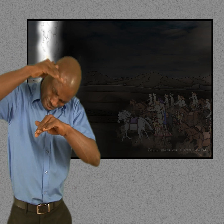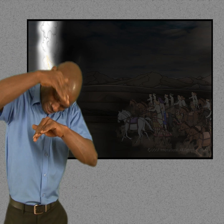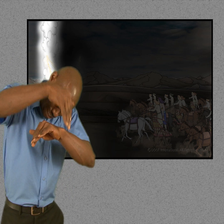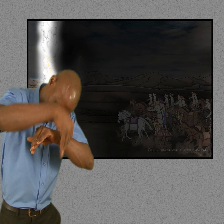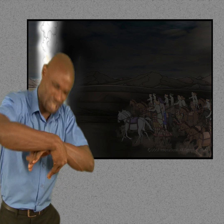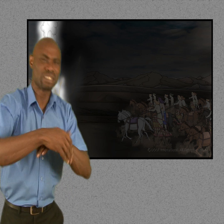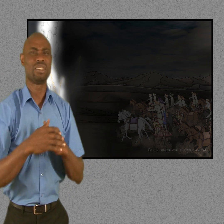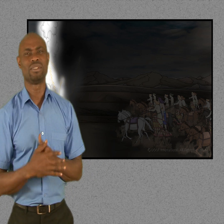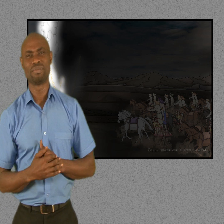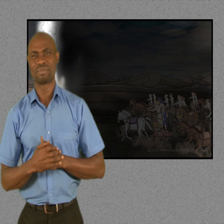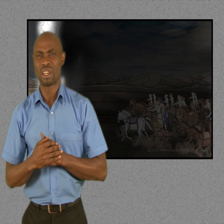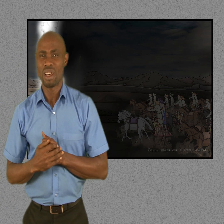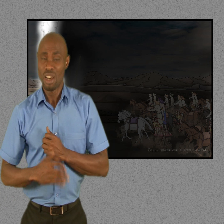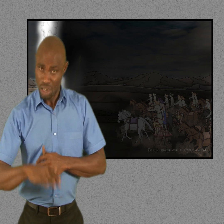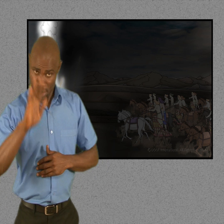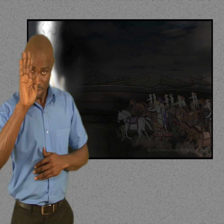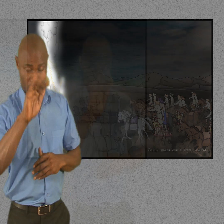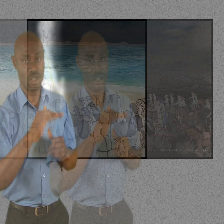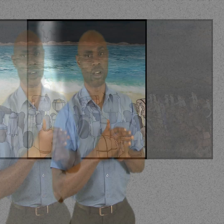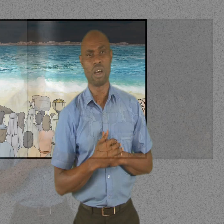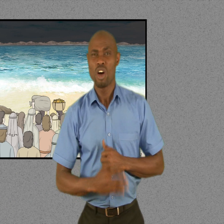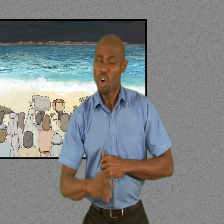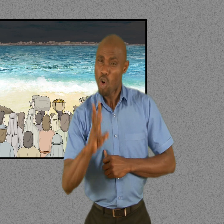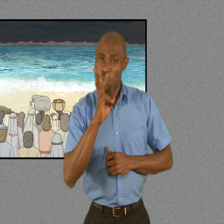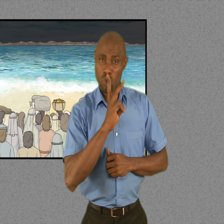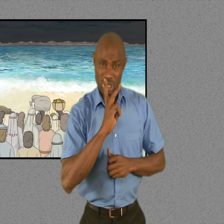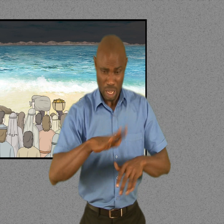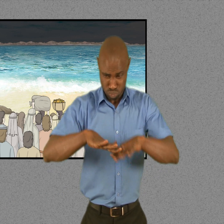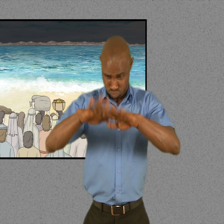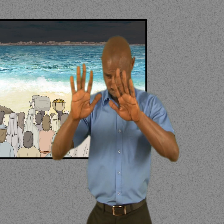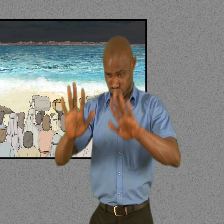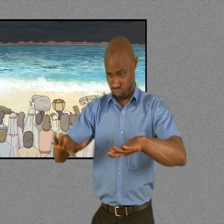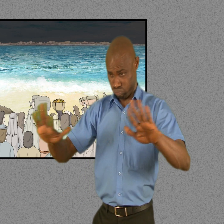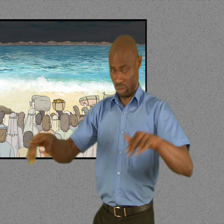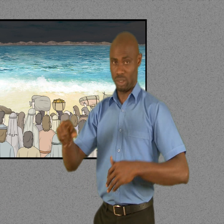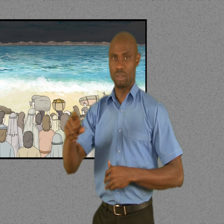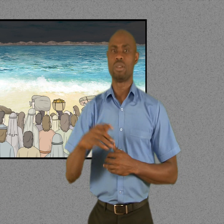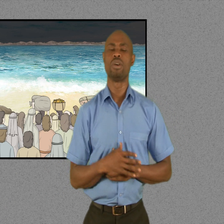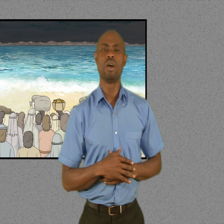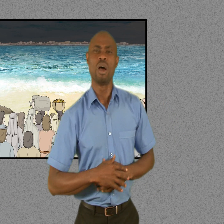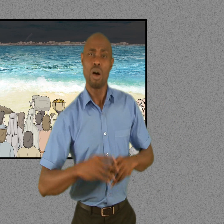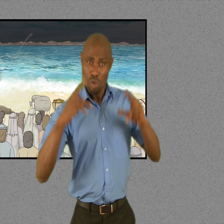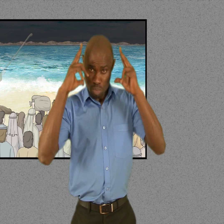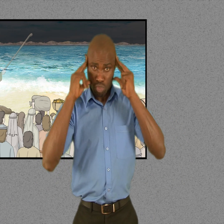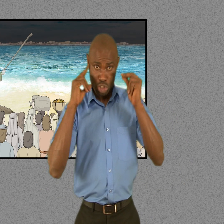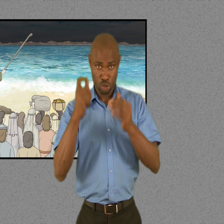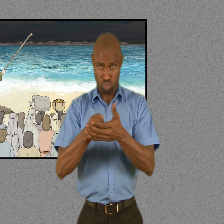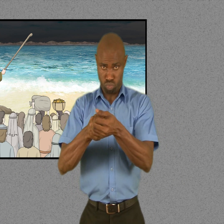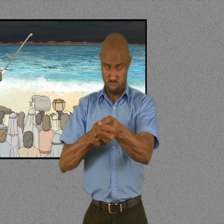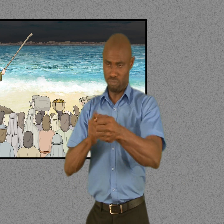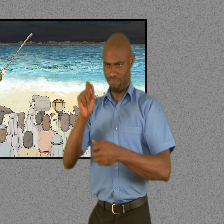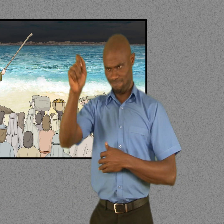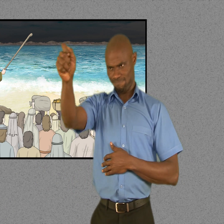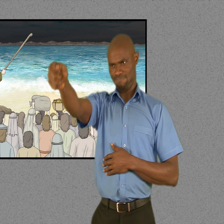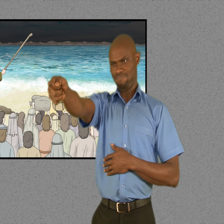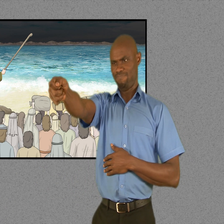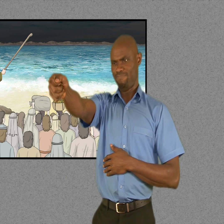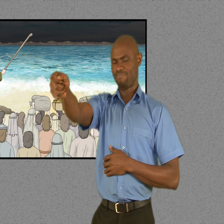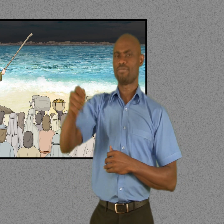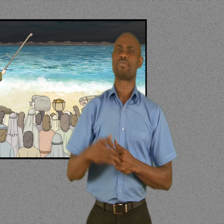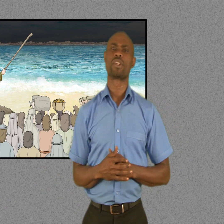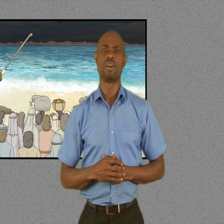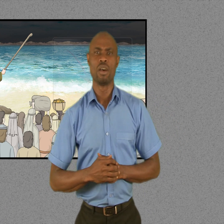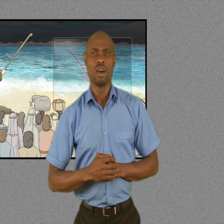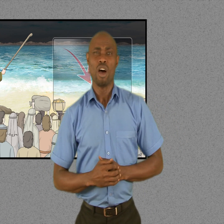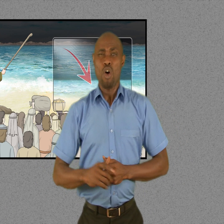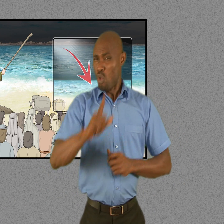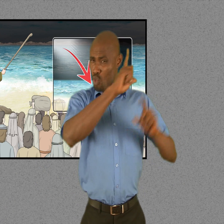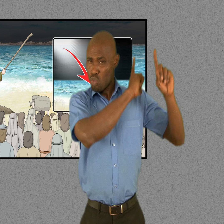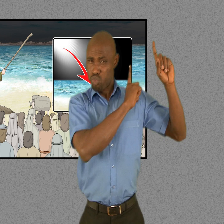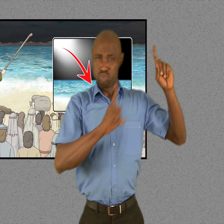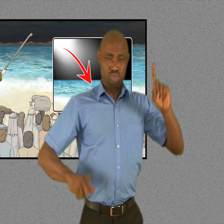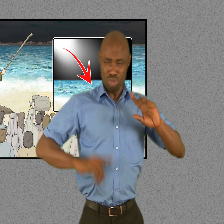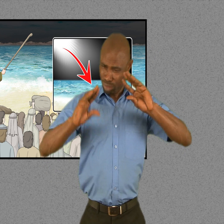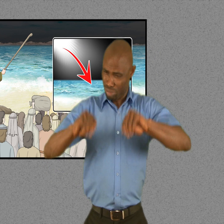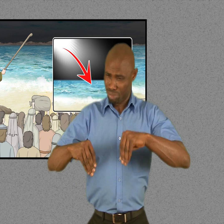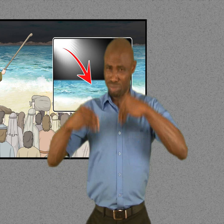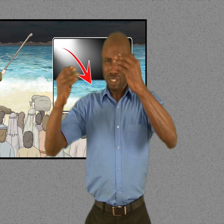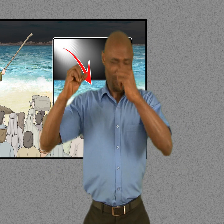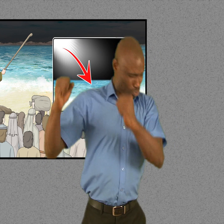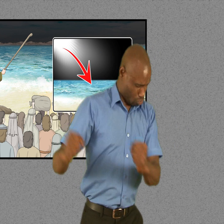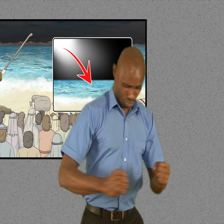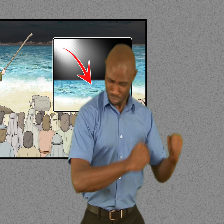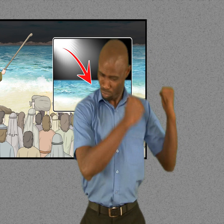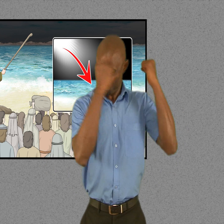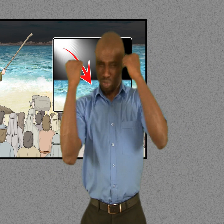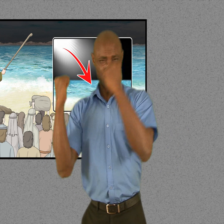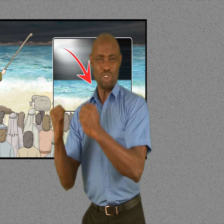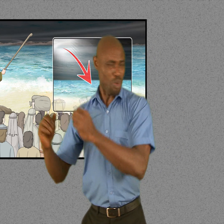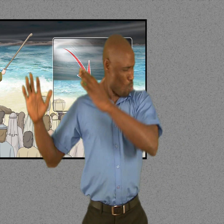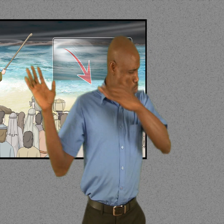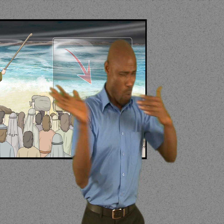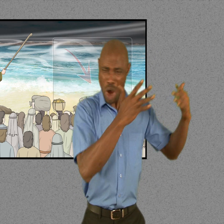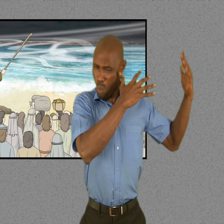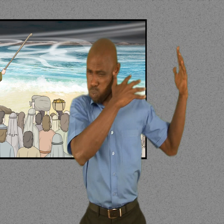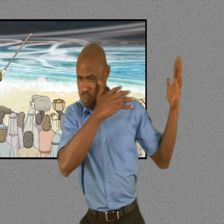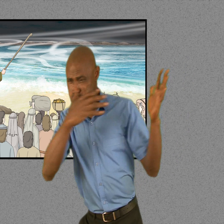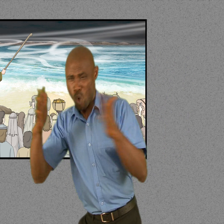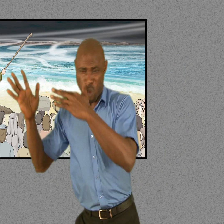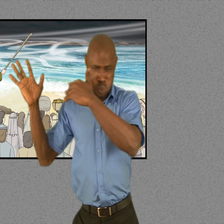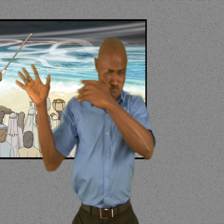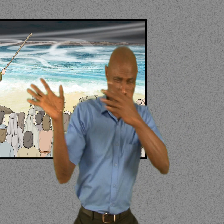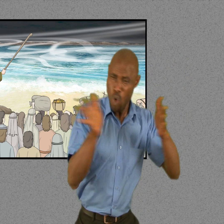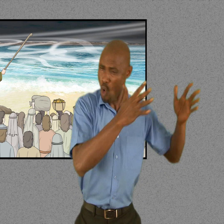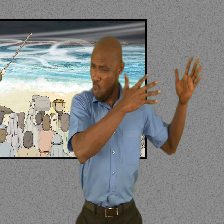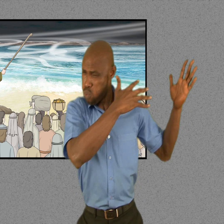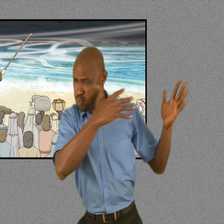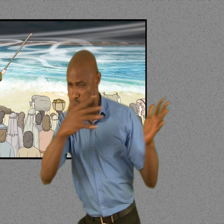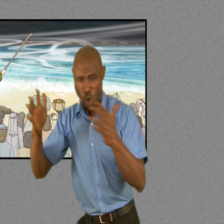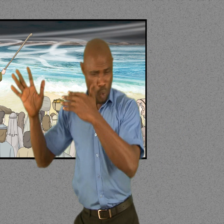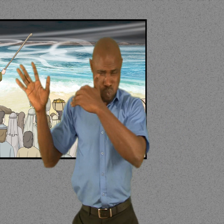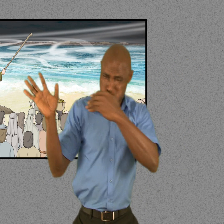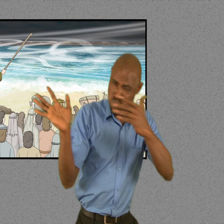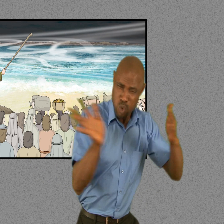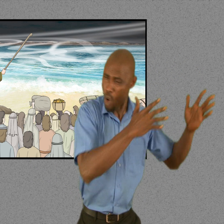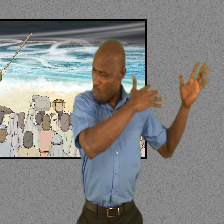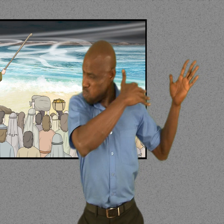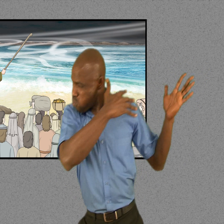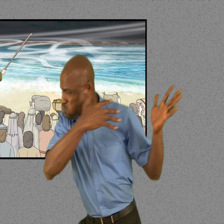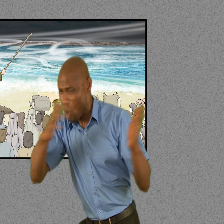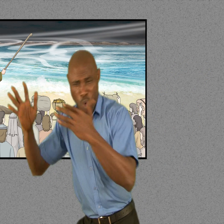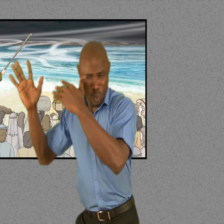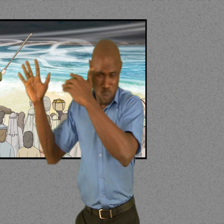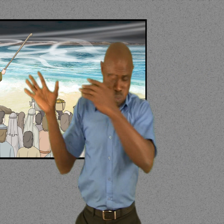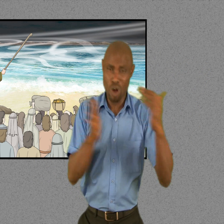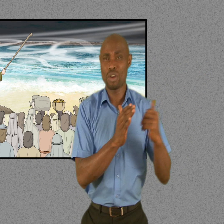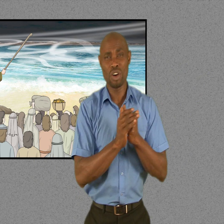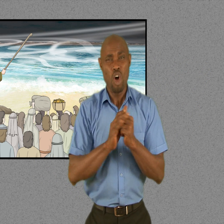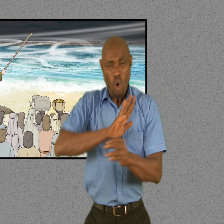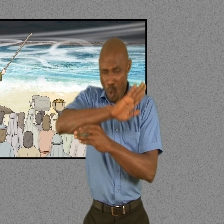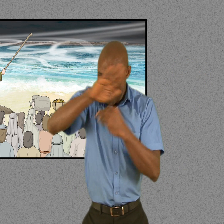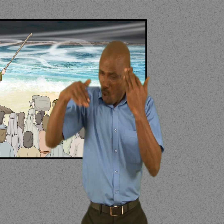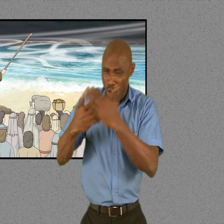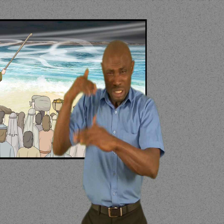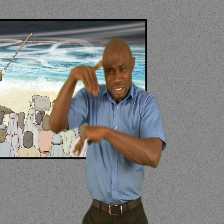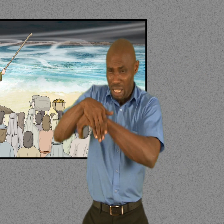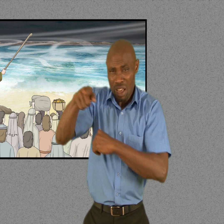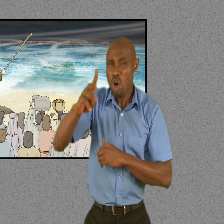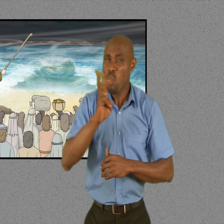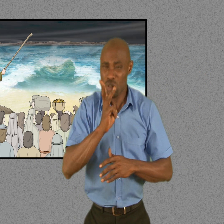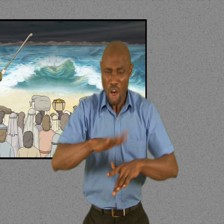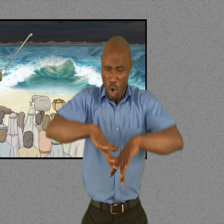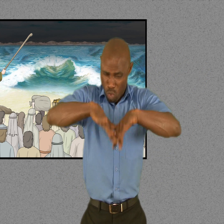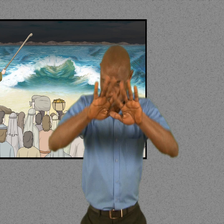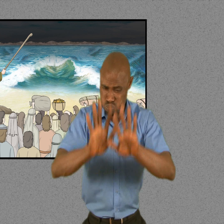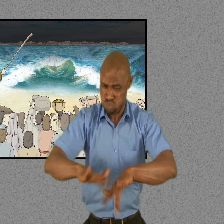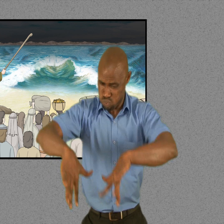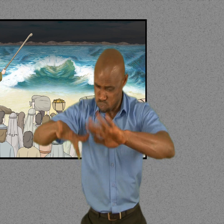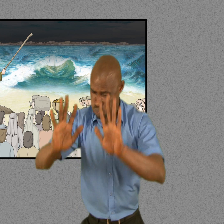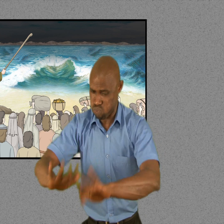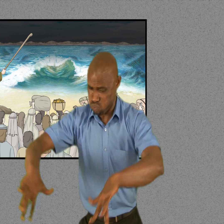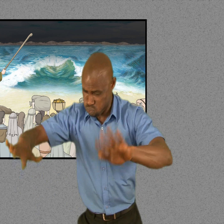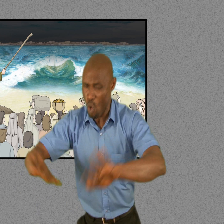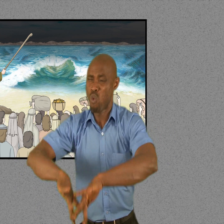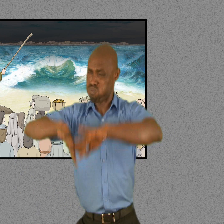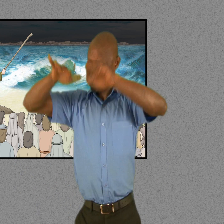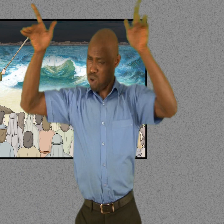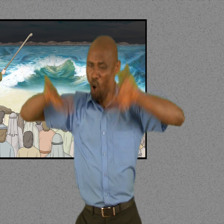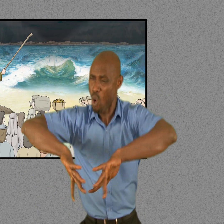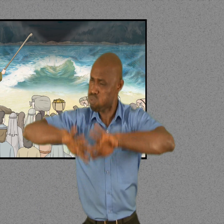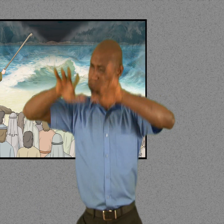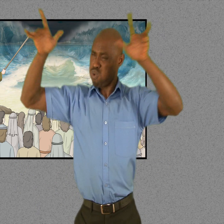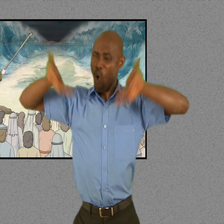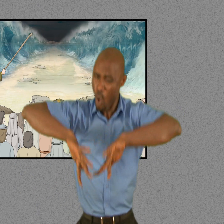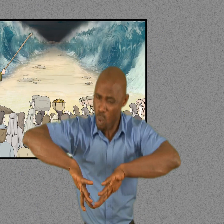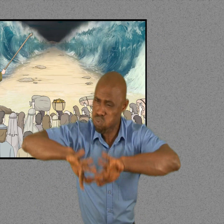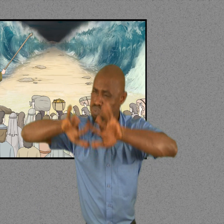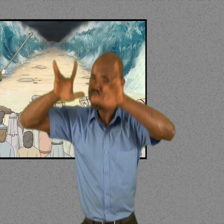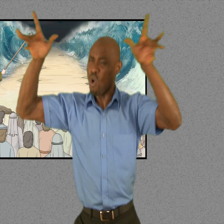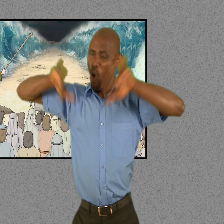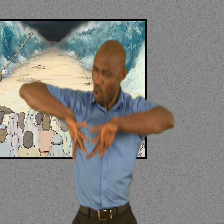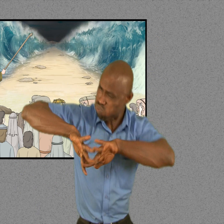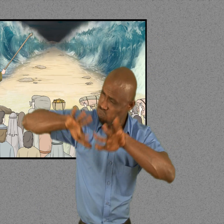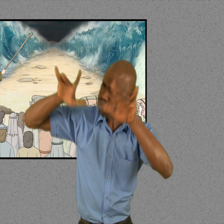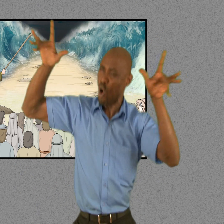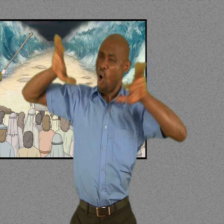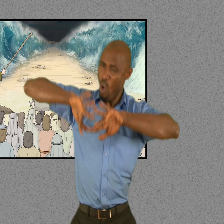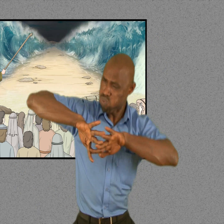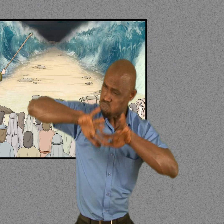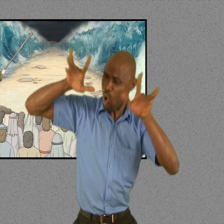Then Moses stretched out his hand over the sea, and all that night the LORD drove back the sea with a strong east wind that turned it into dry land.